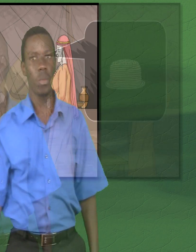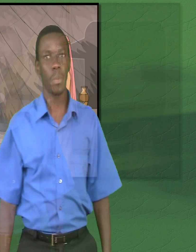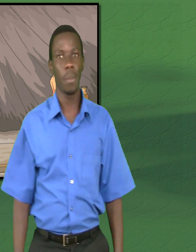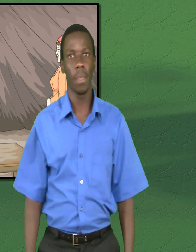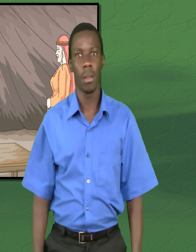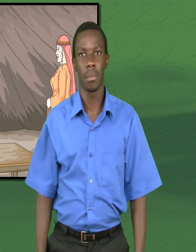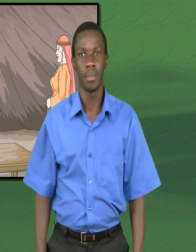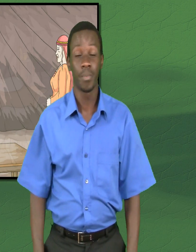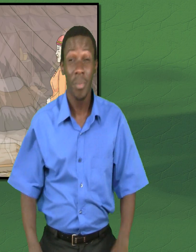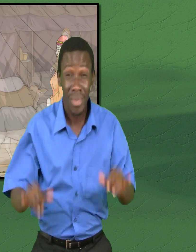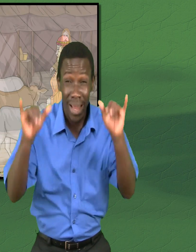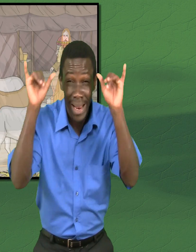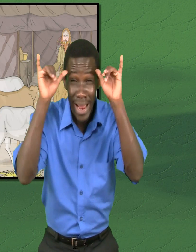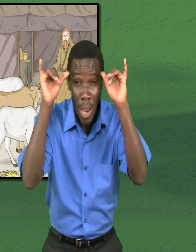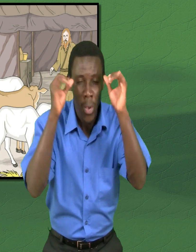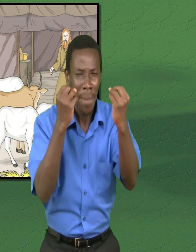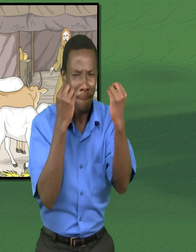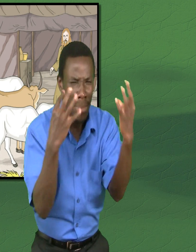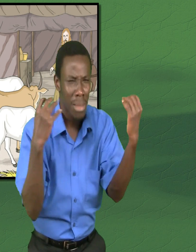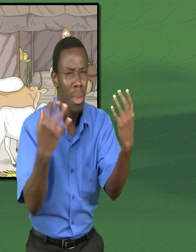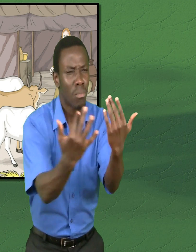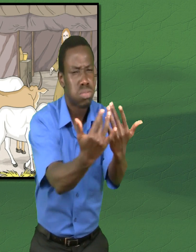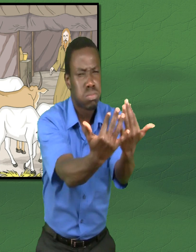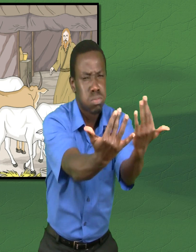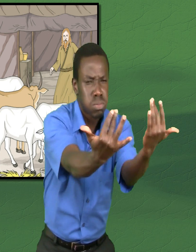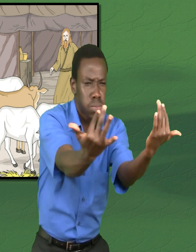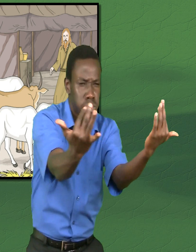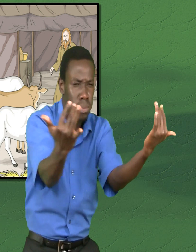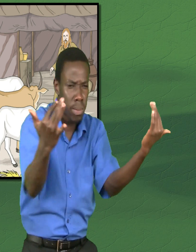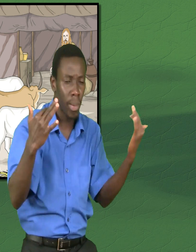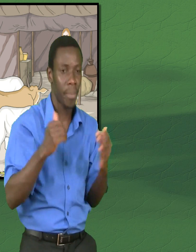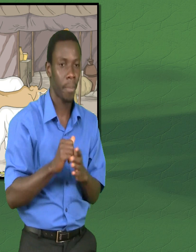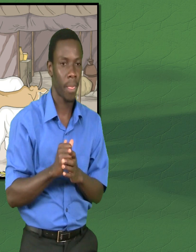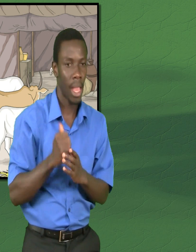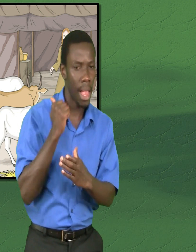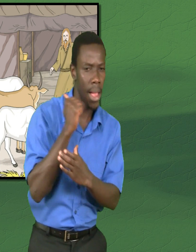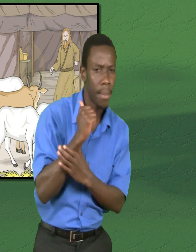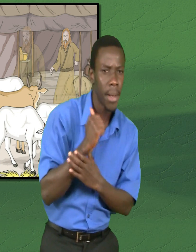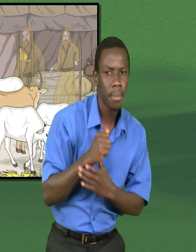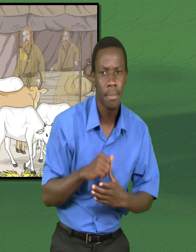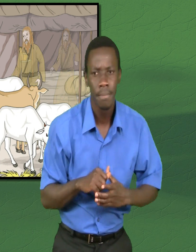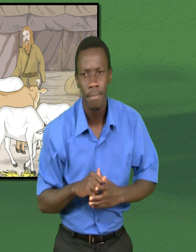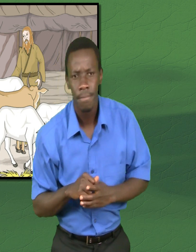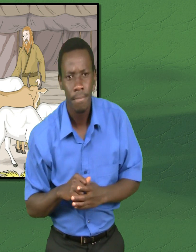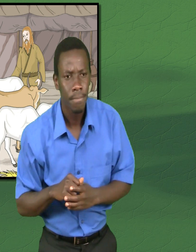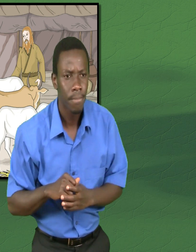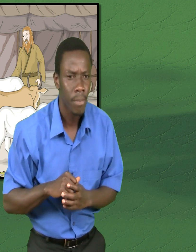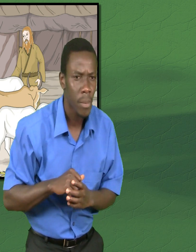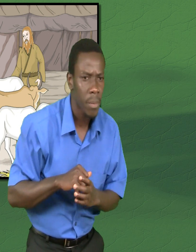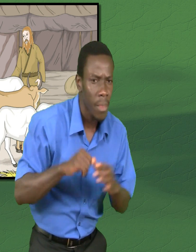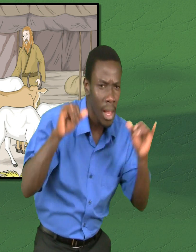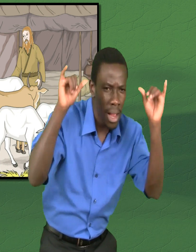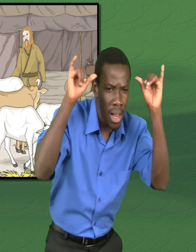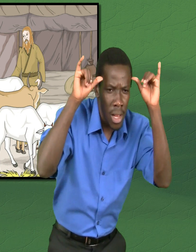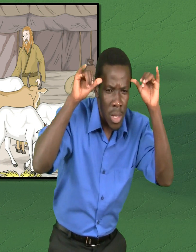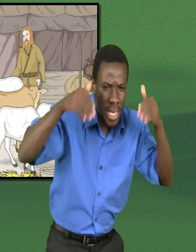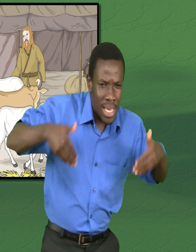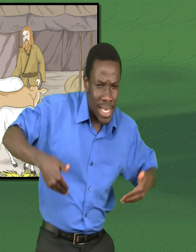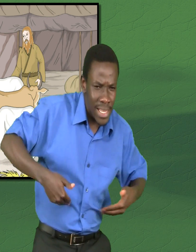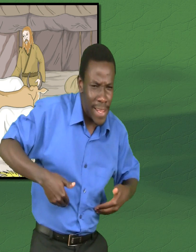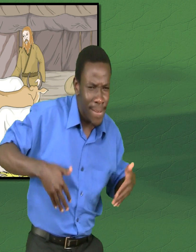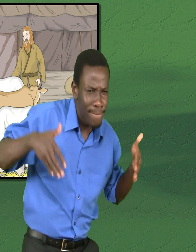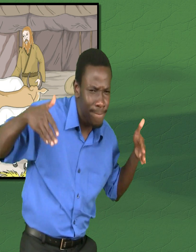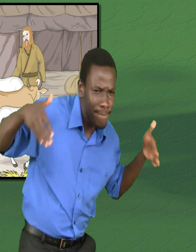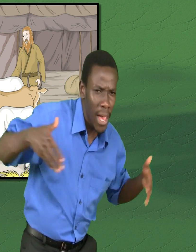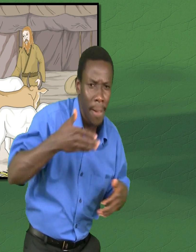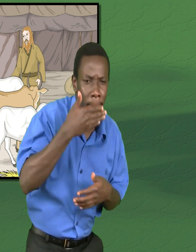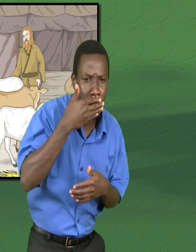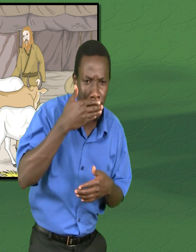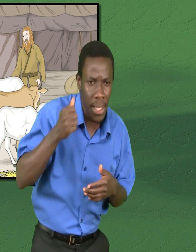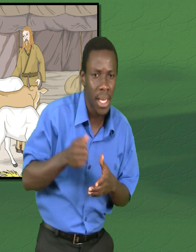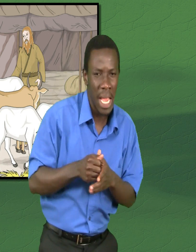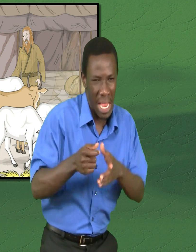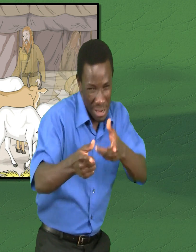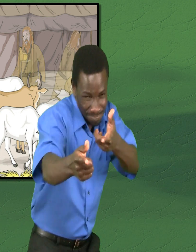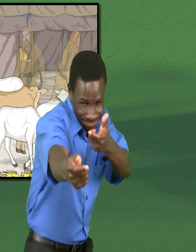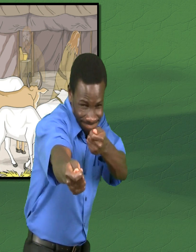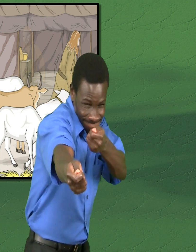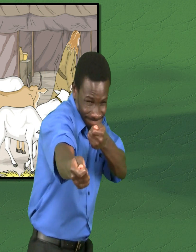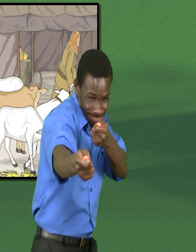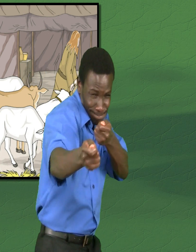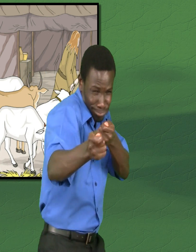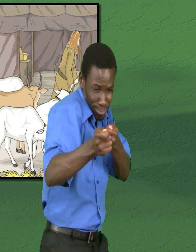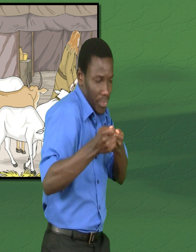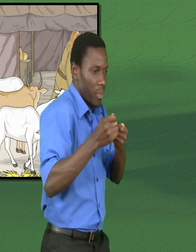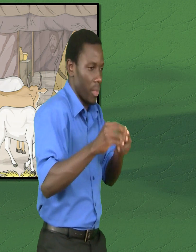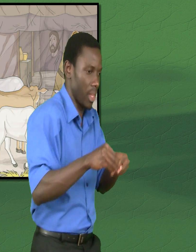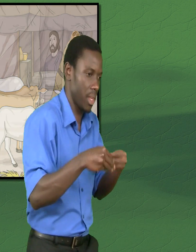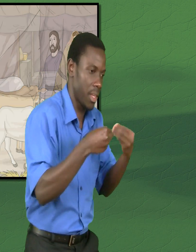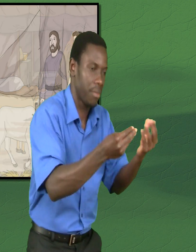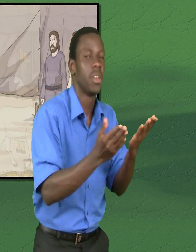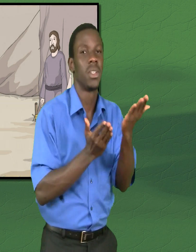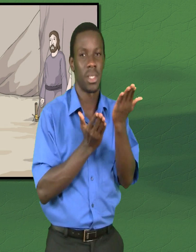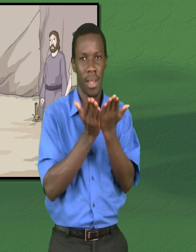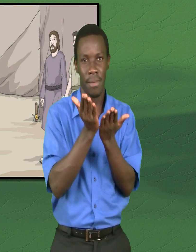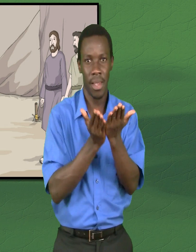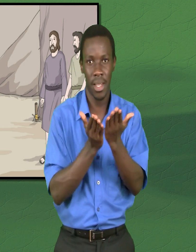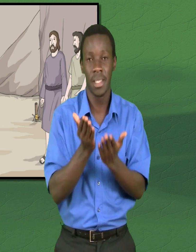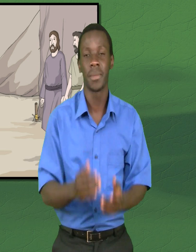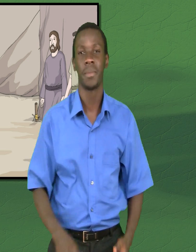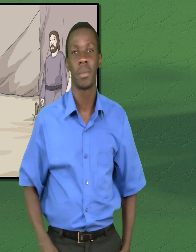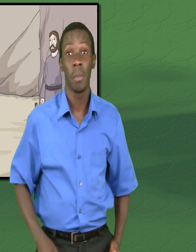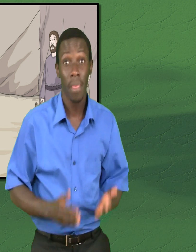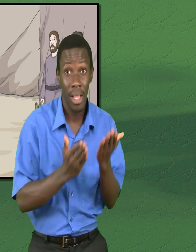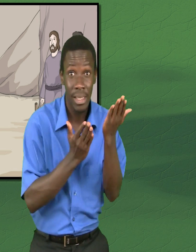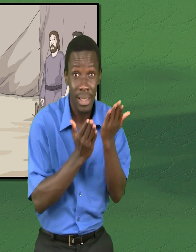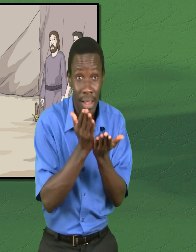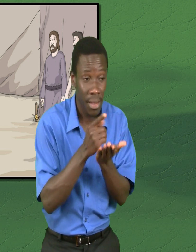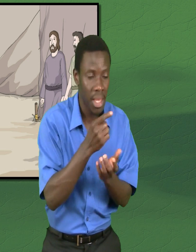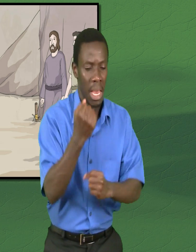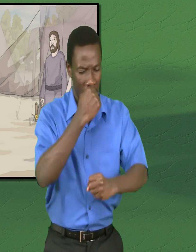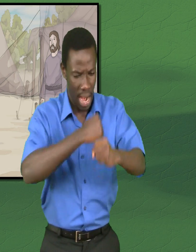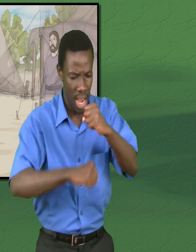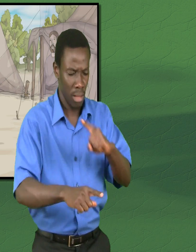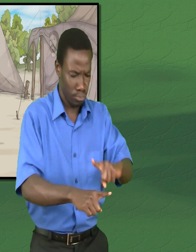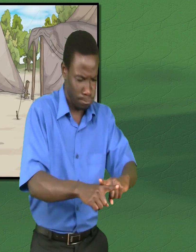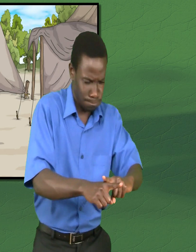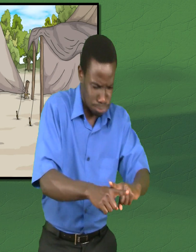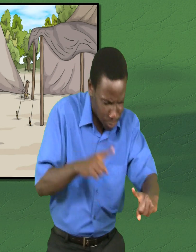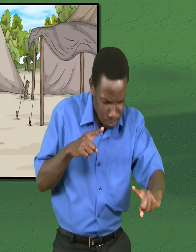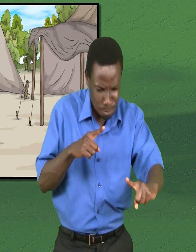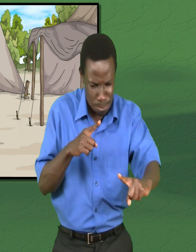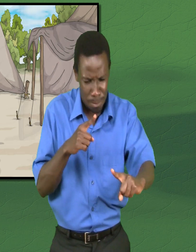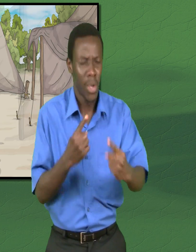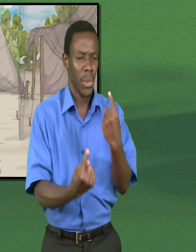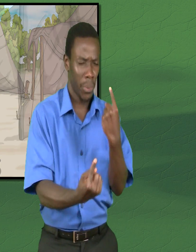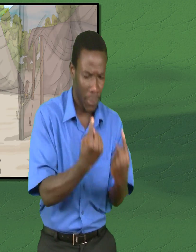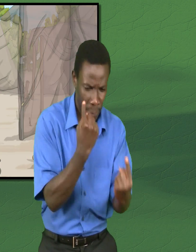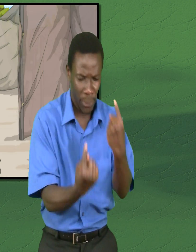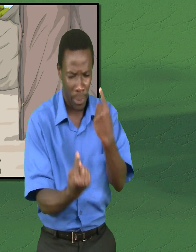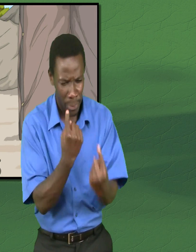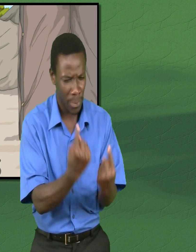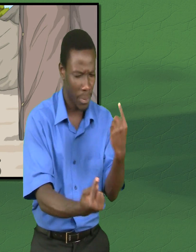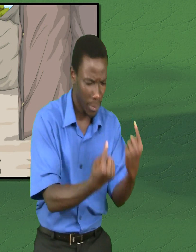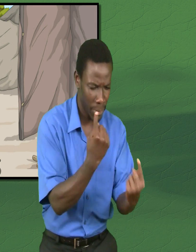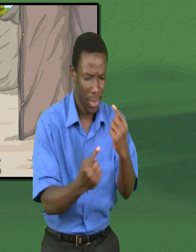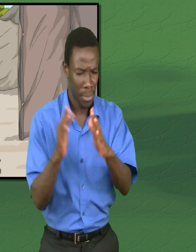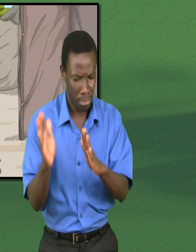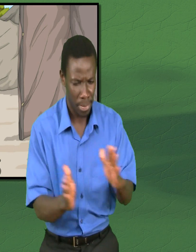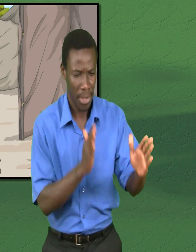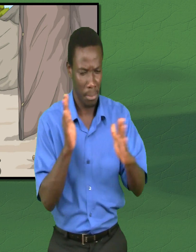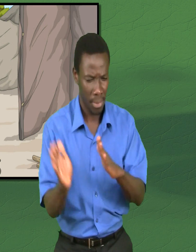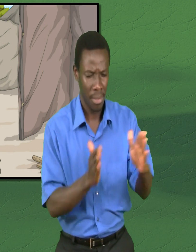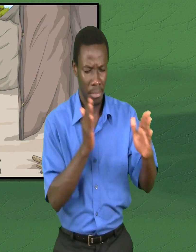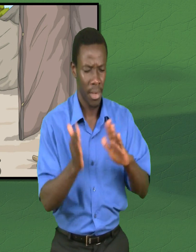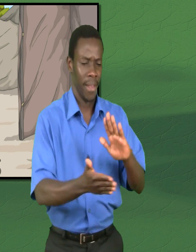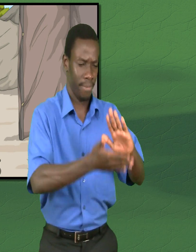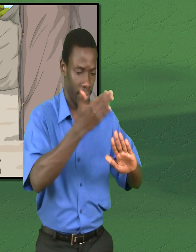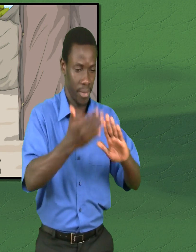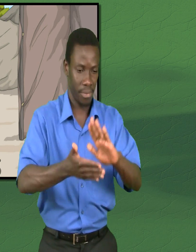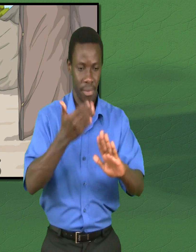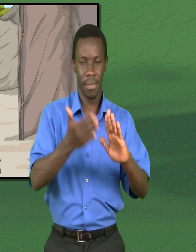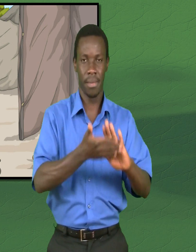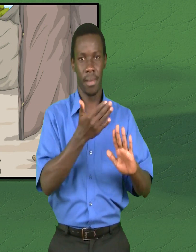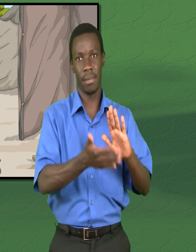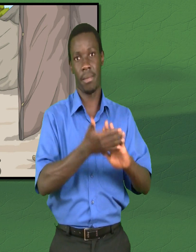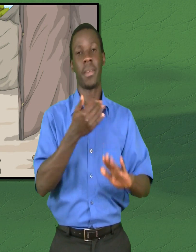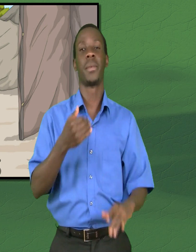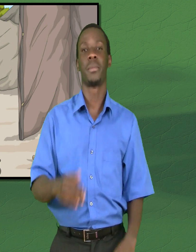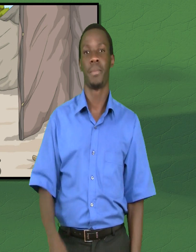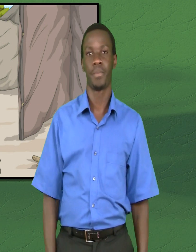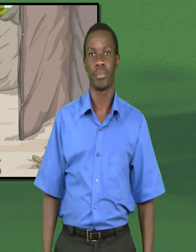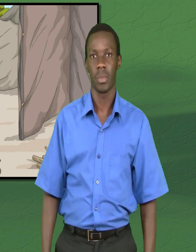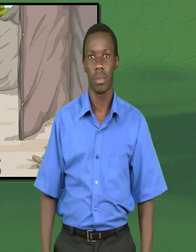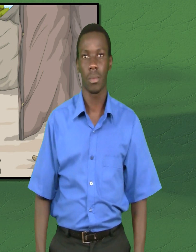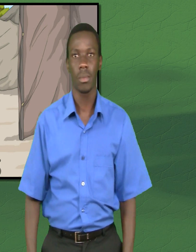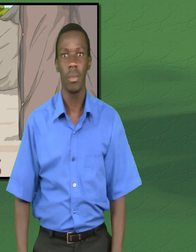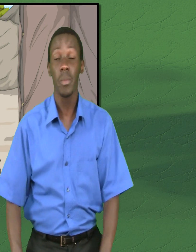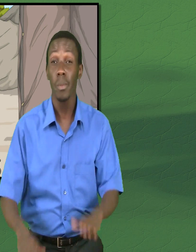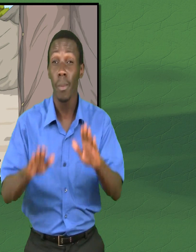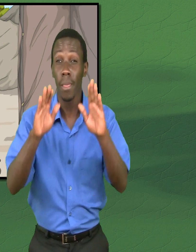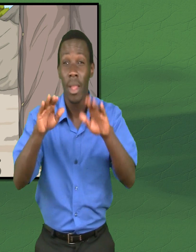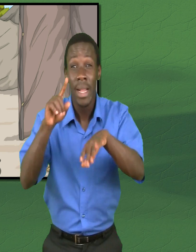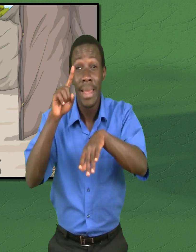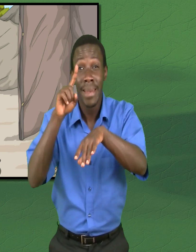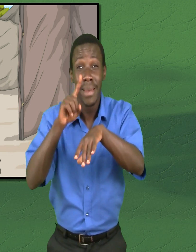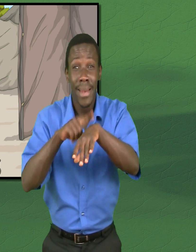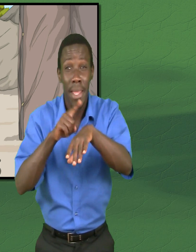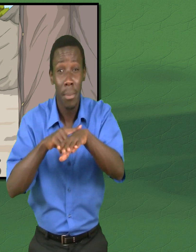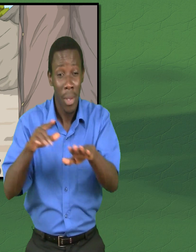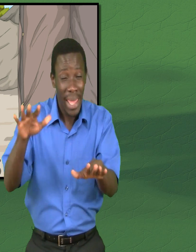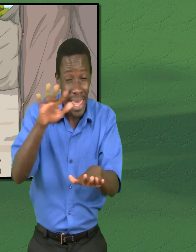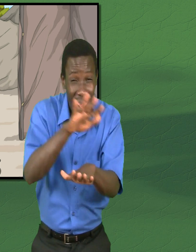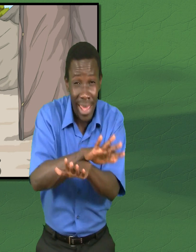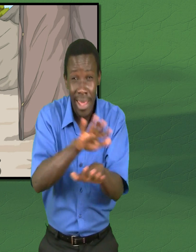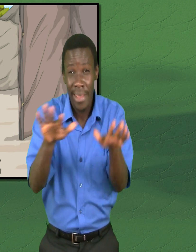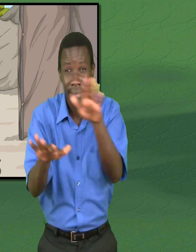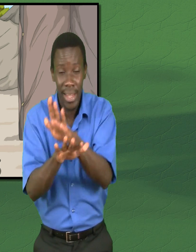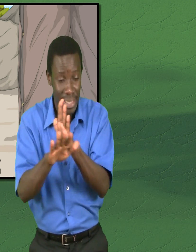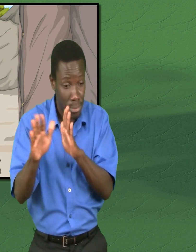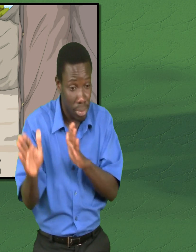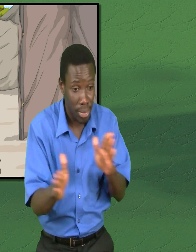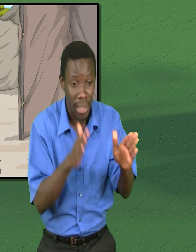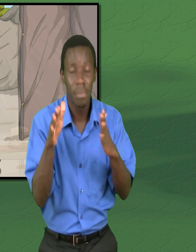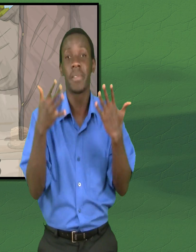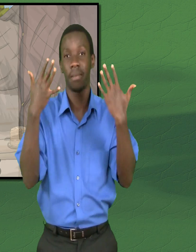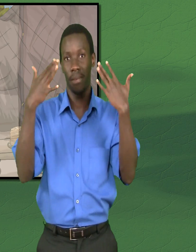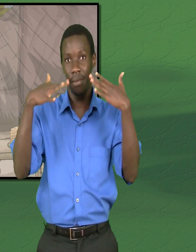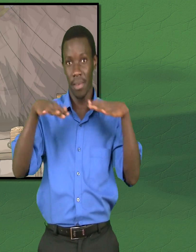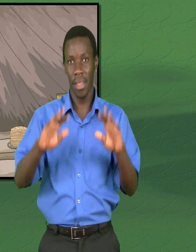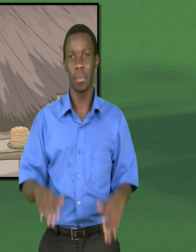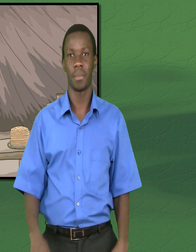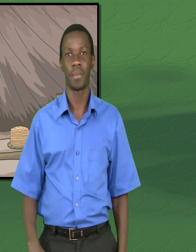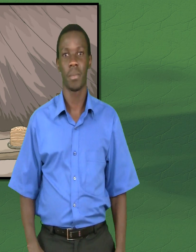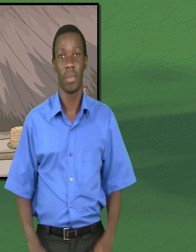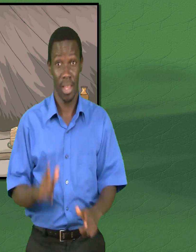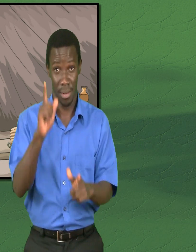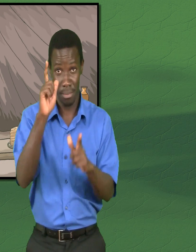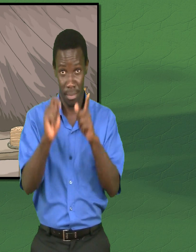Meanwhile, Abraham ran to the herd, selected a tender and choice calf, and gave it to a servant, who hurried to prepare it.